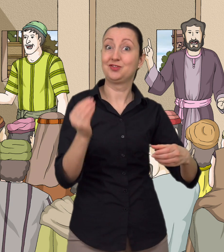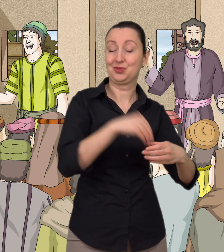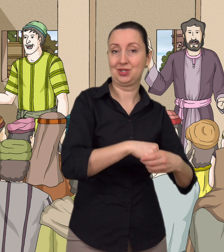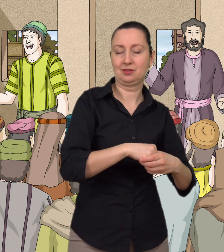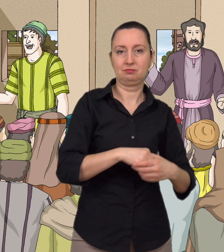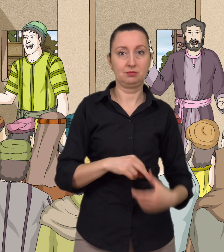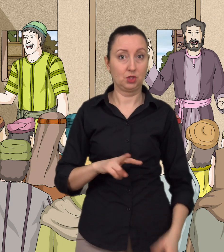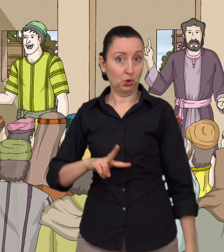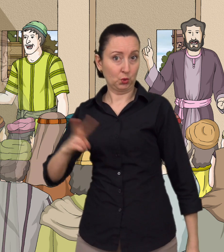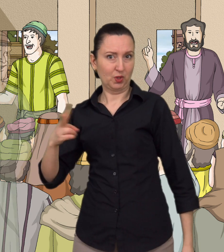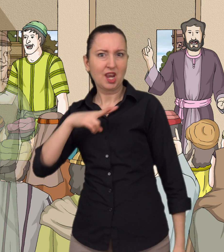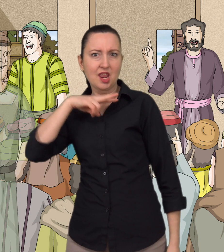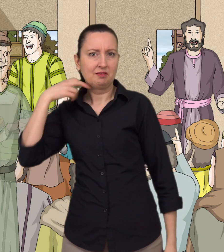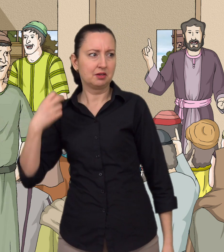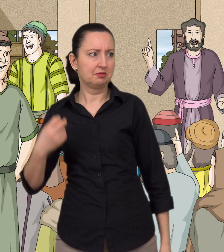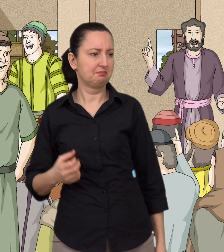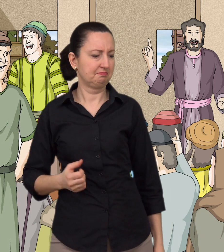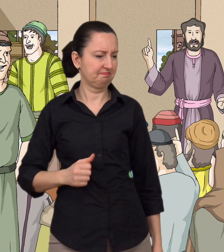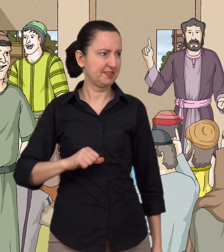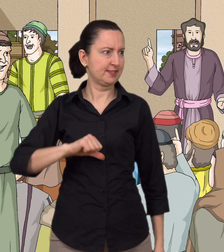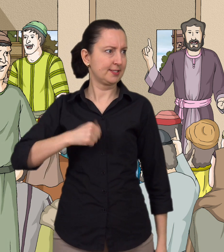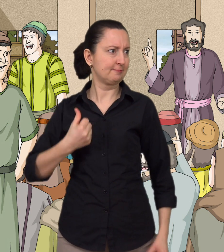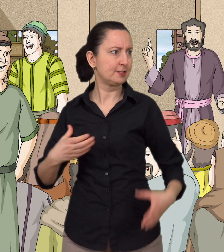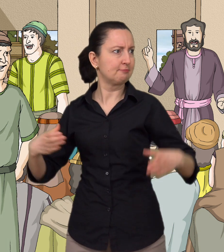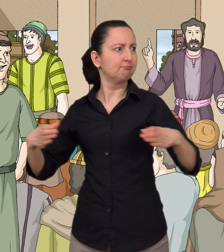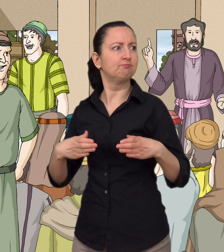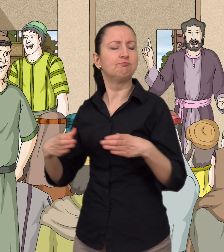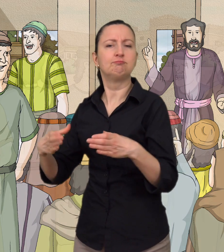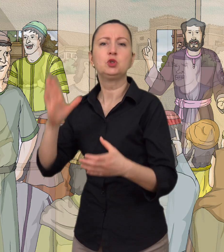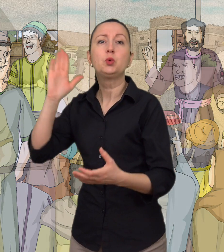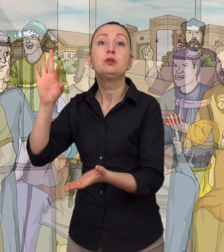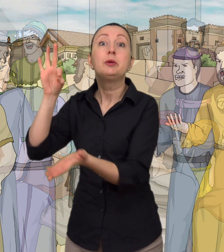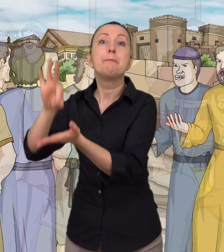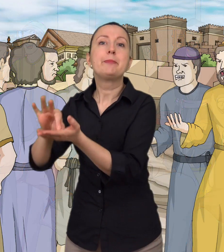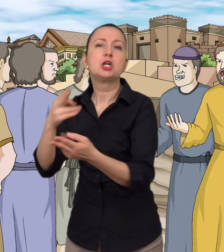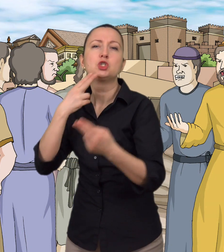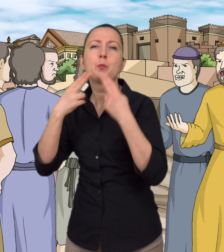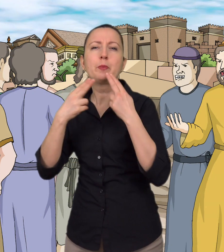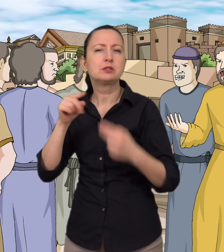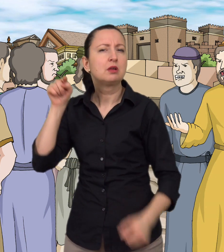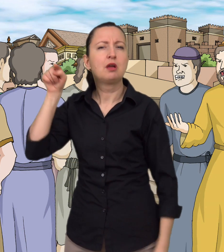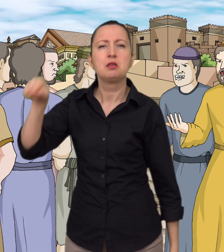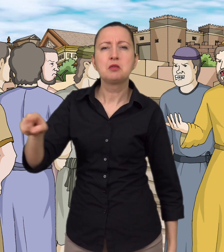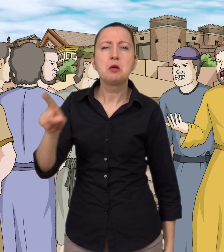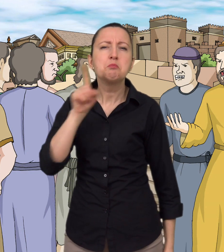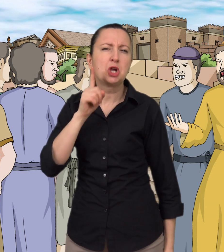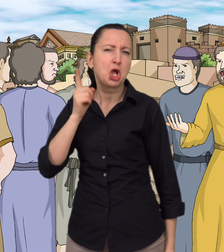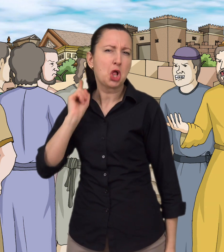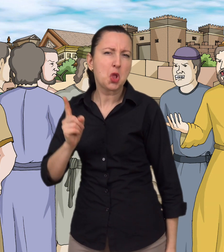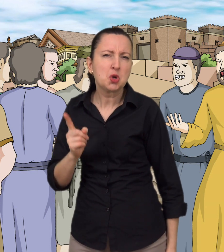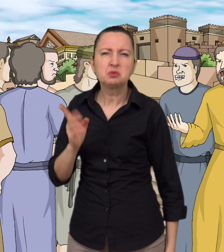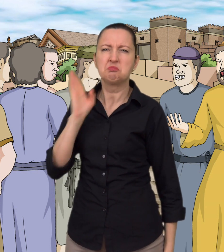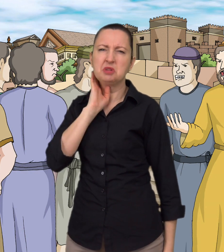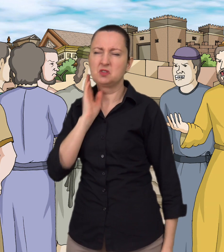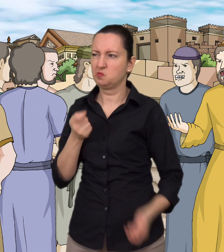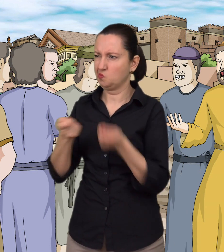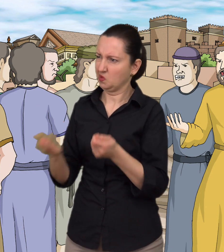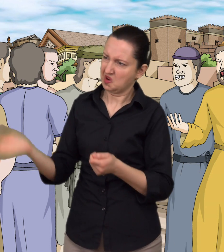The Jews, however, became jealous.